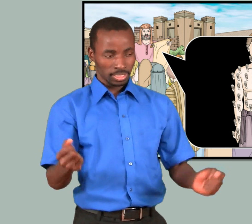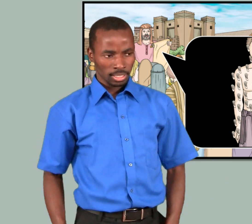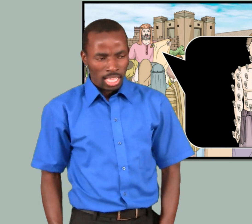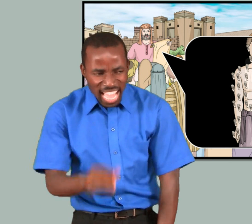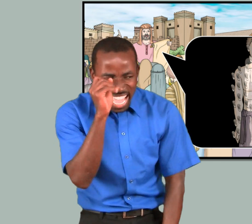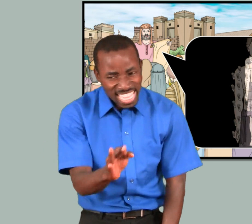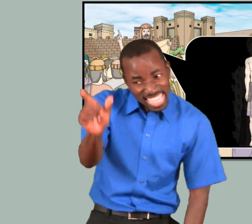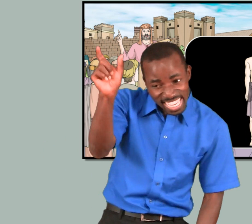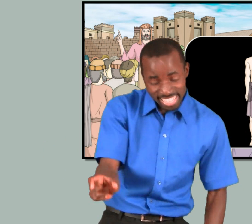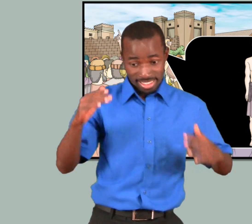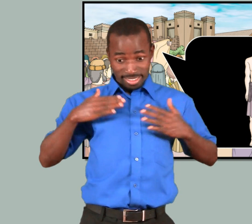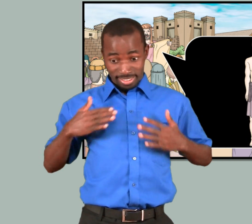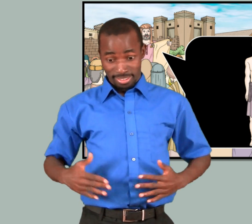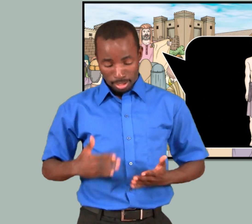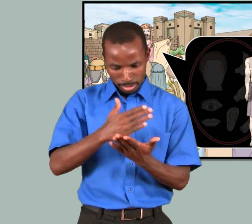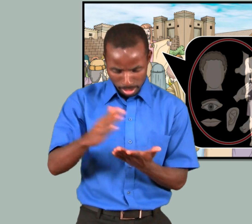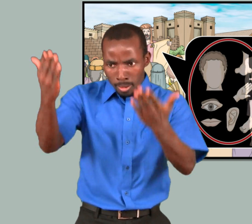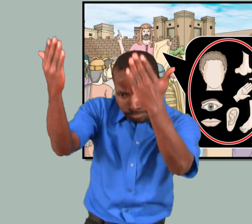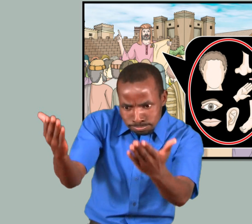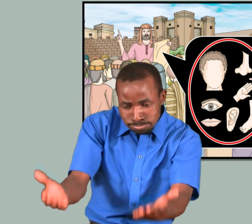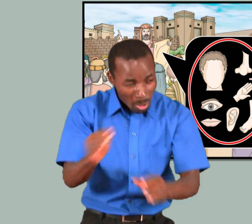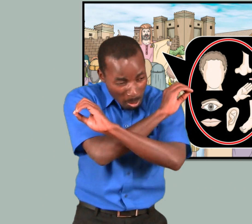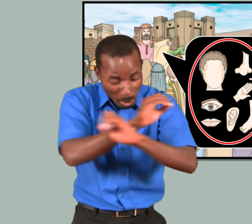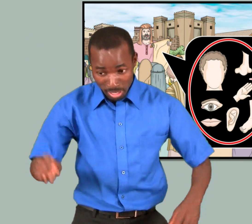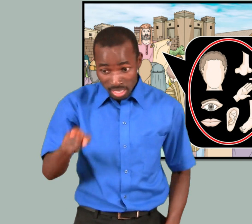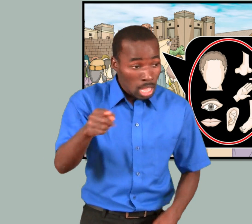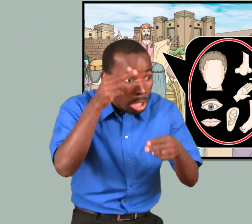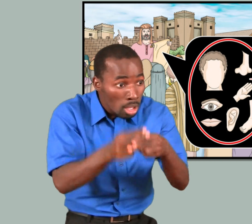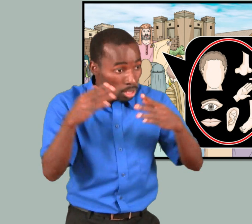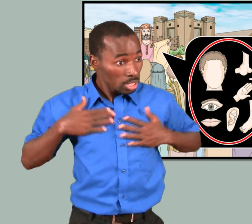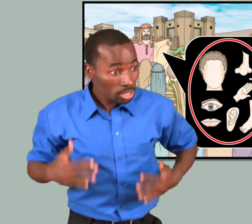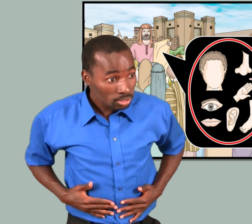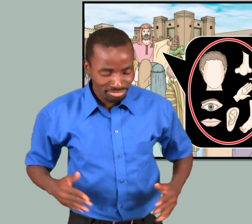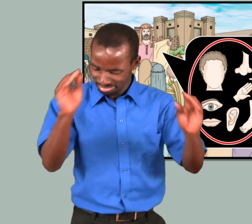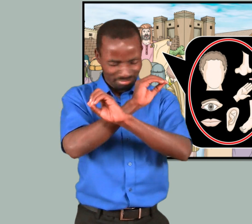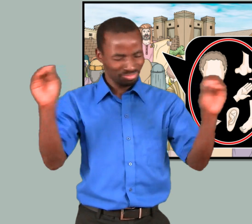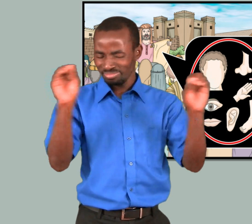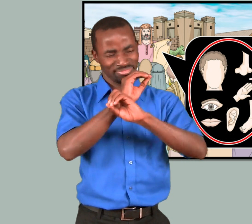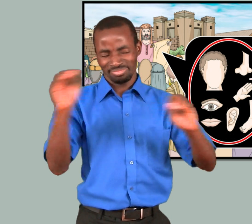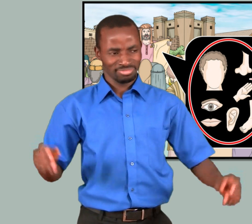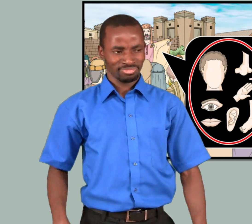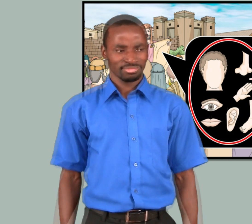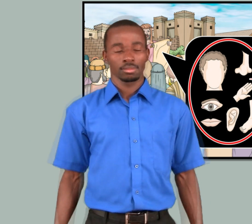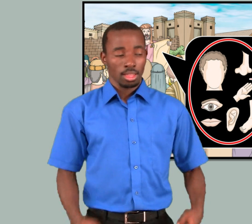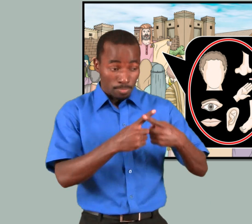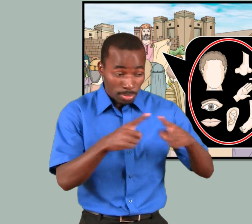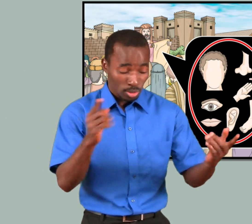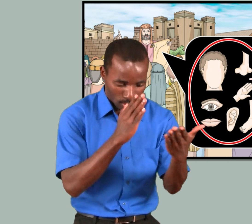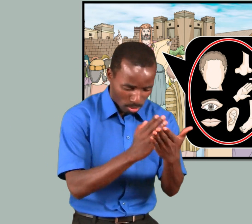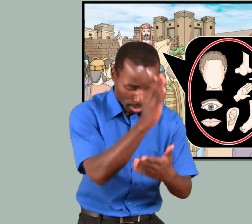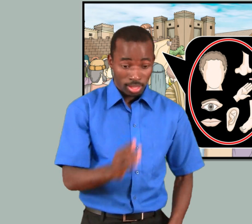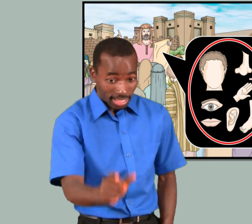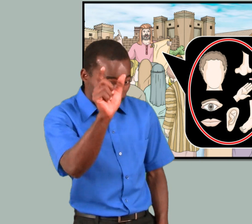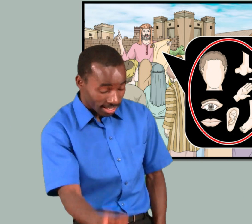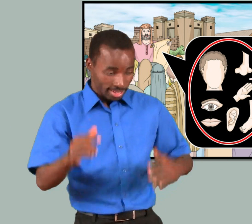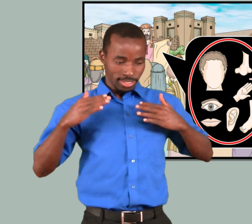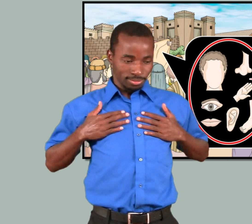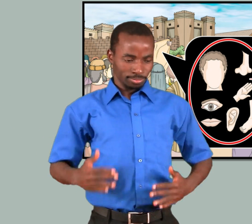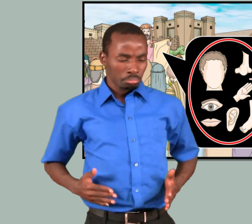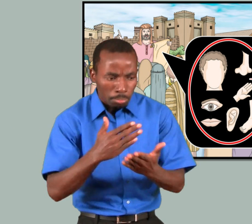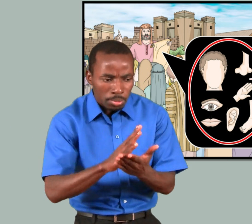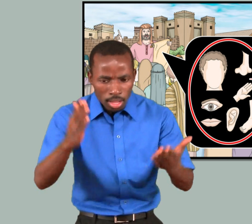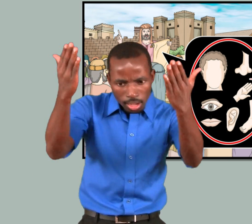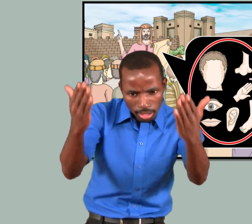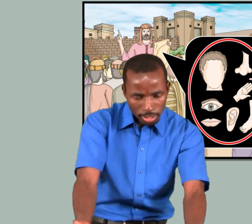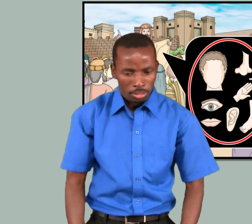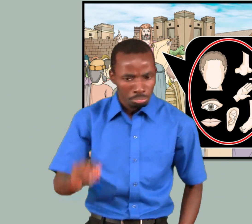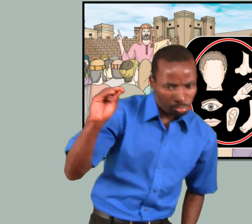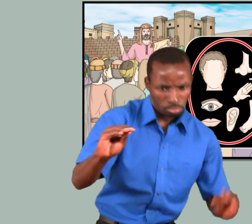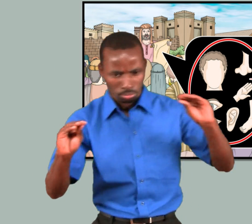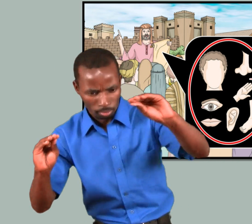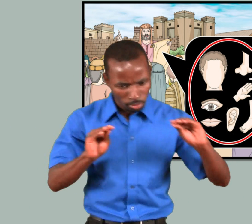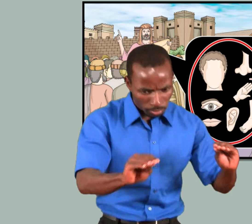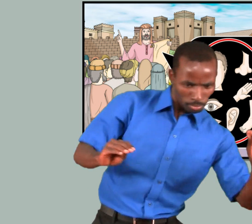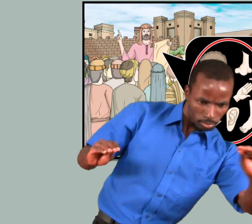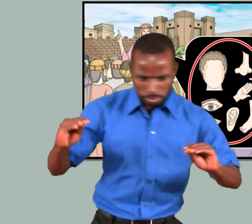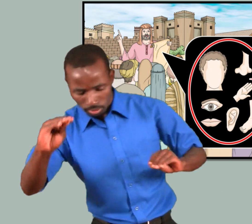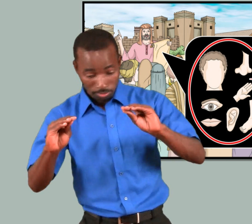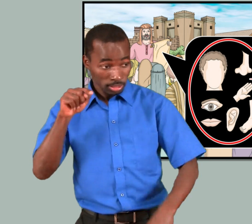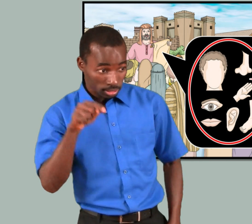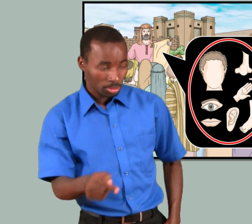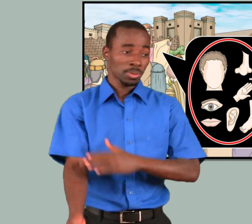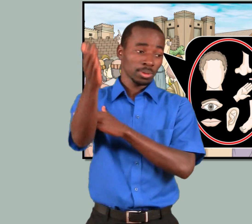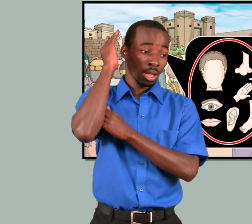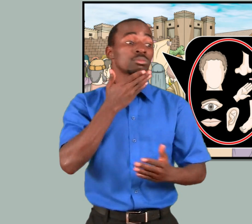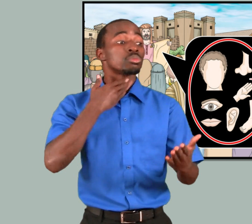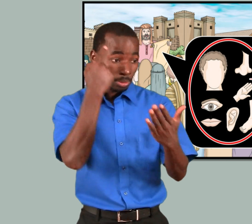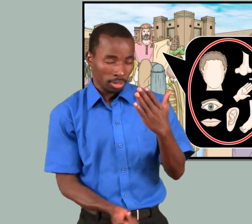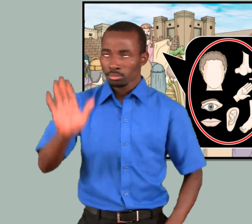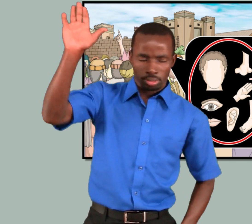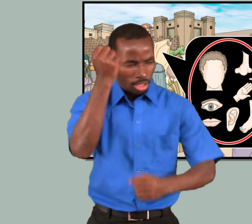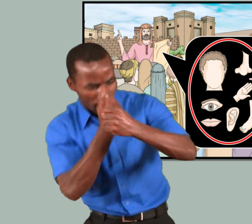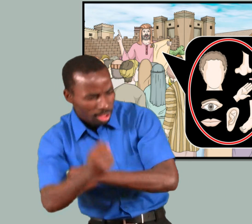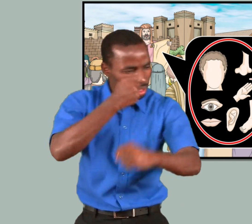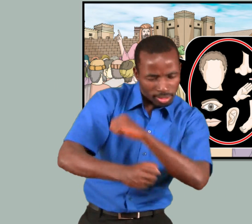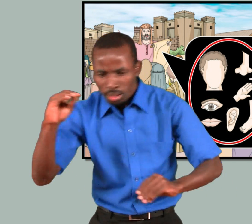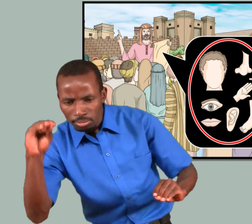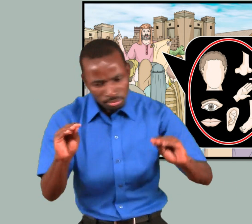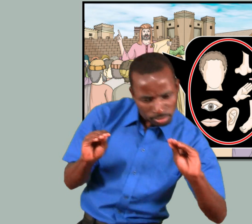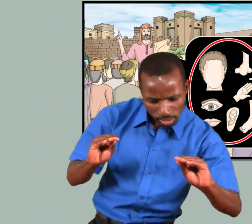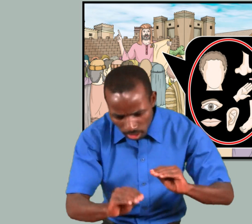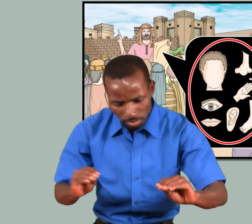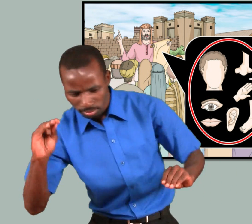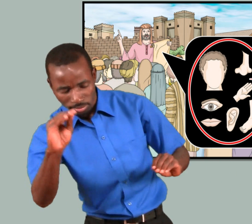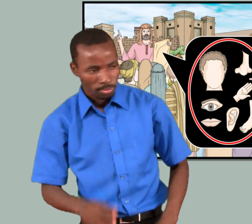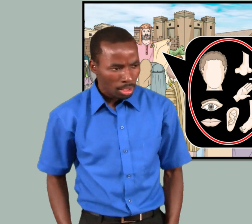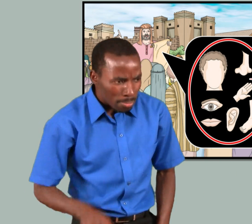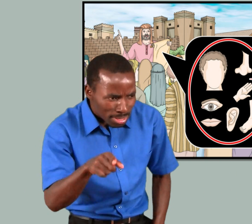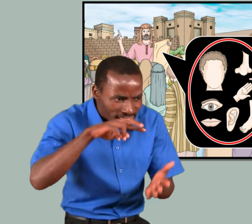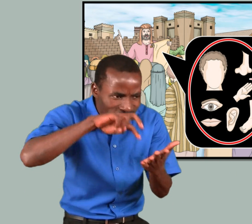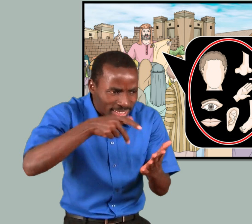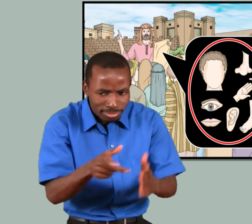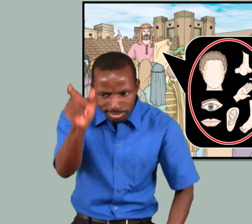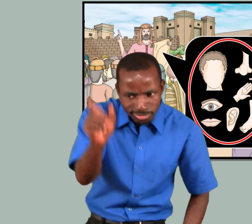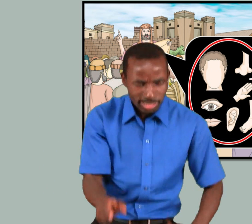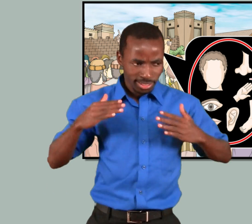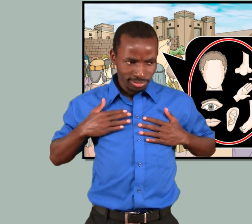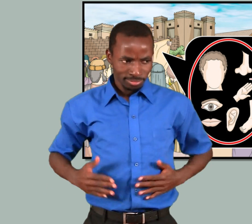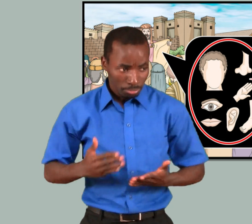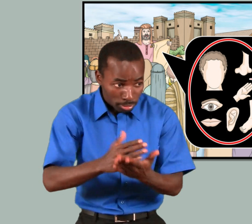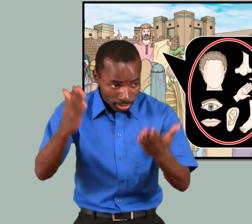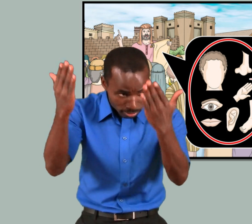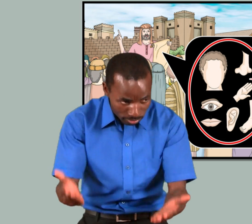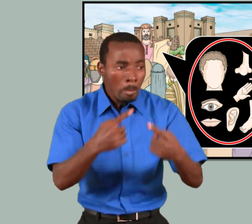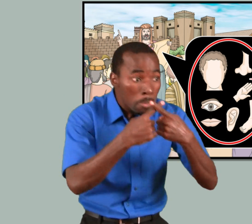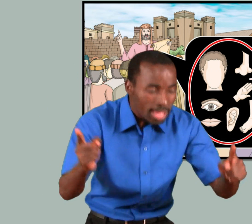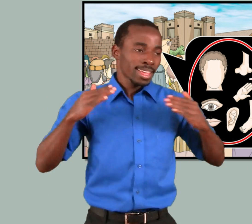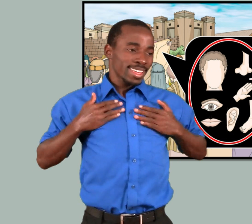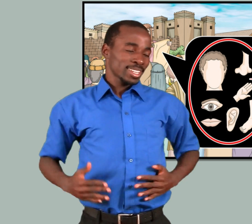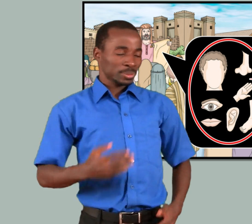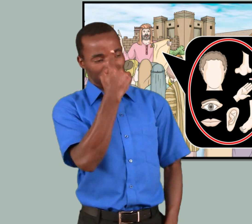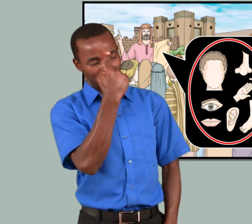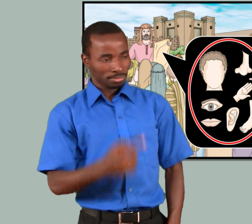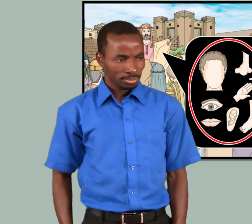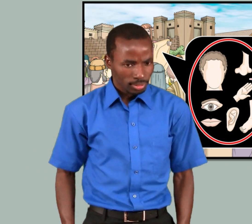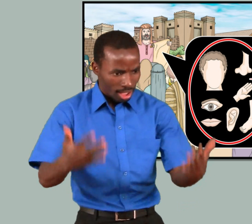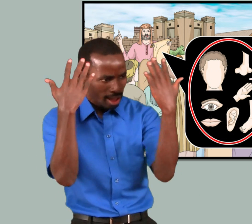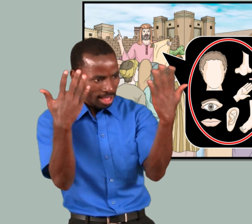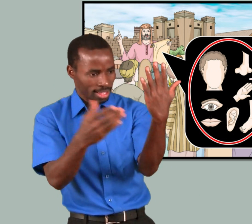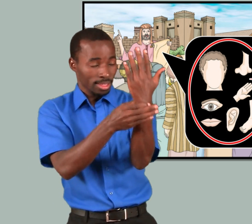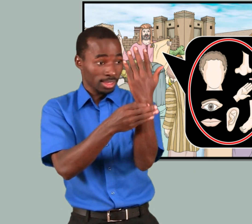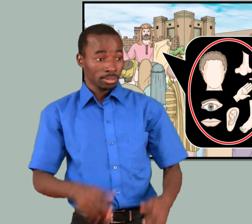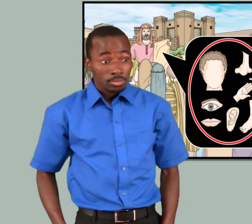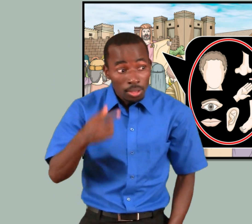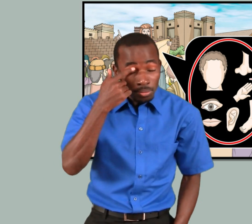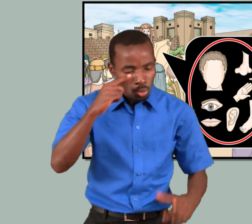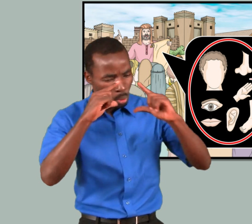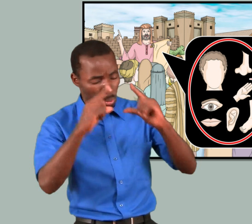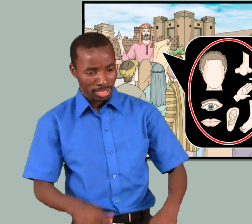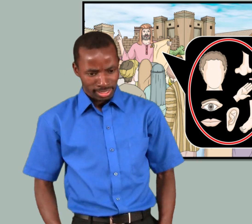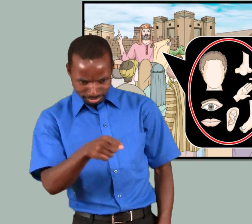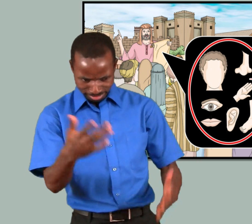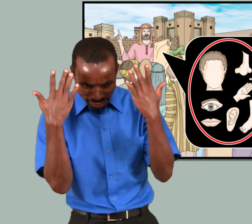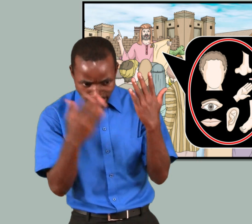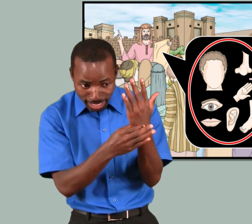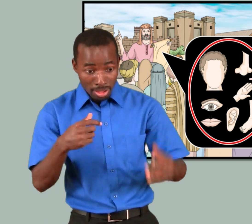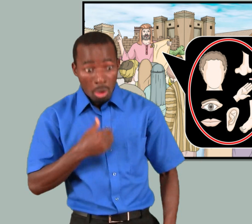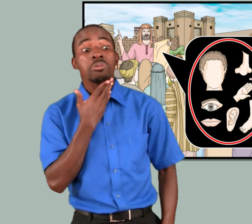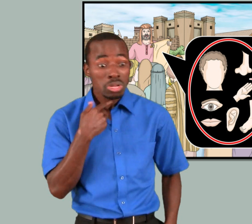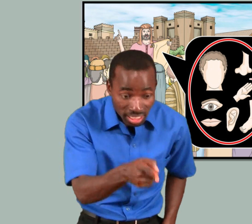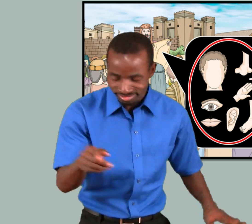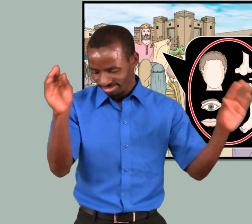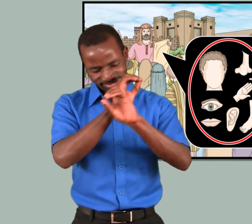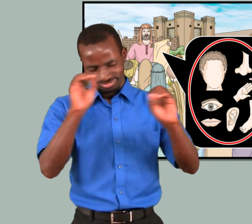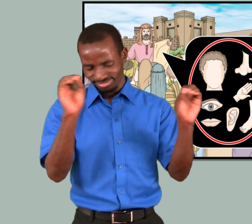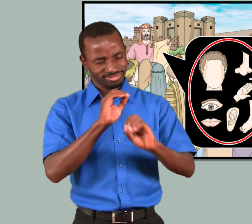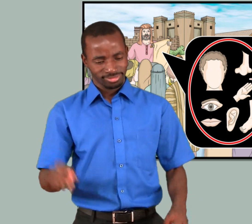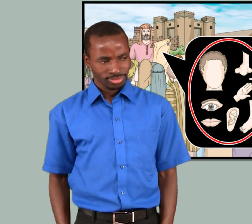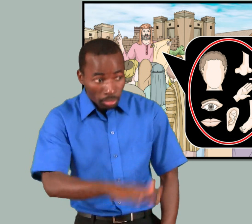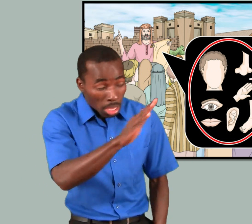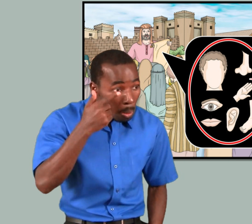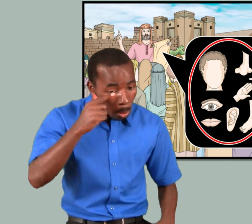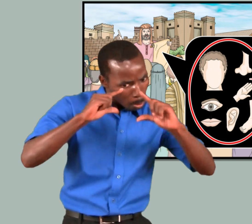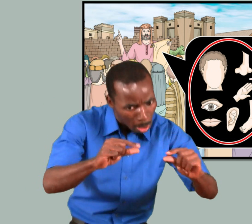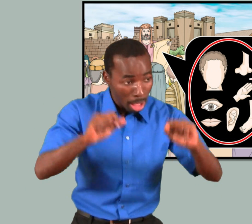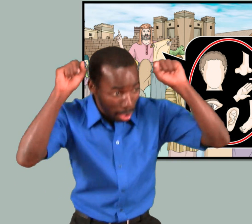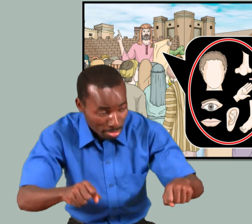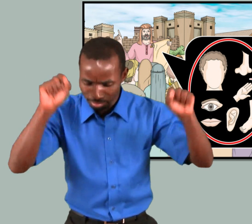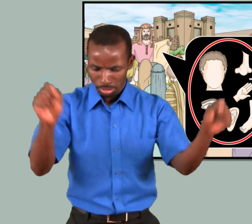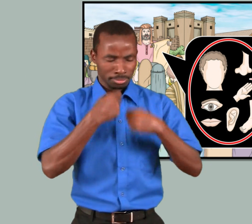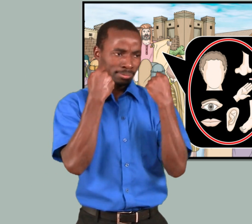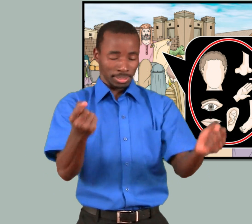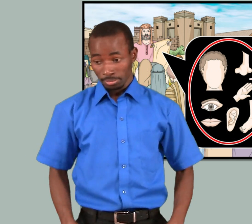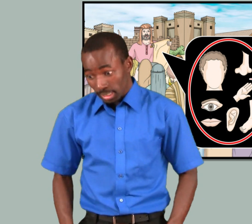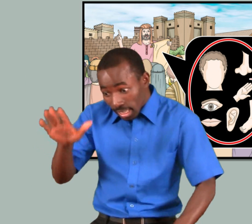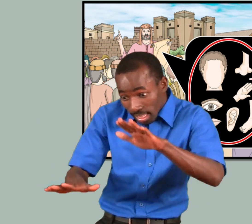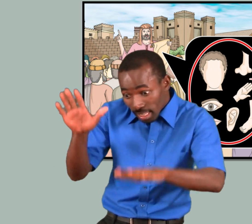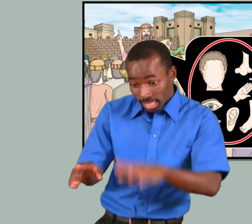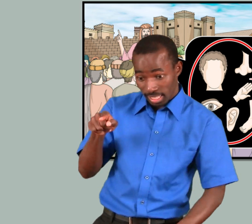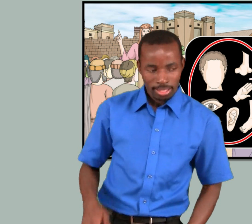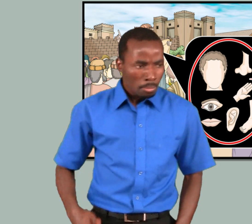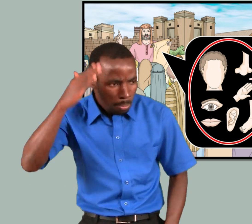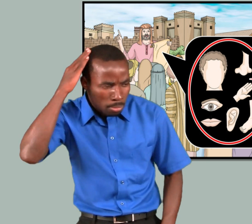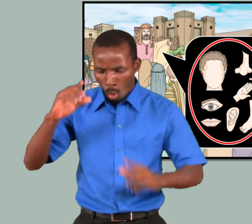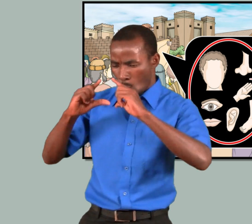But in fact, God has arranged the members of the body, every one of them, according to His design. If they were all one part, where would the body be? As it is, there are many parts, but one body.